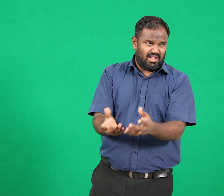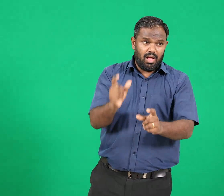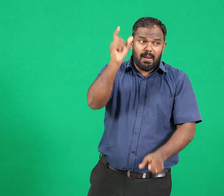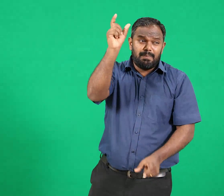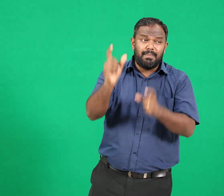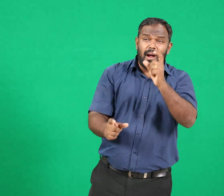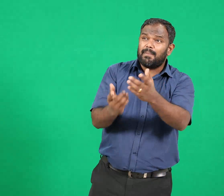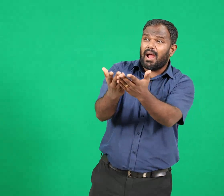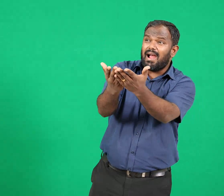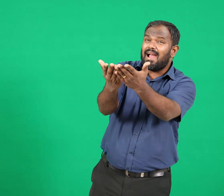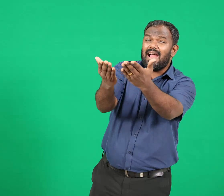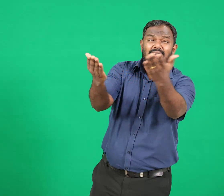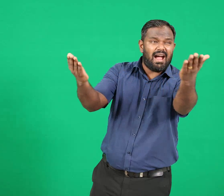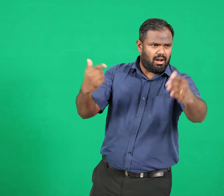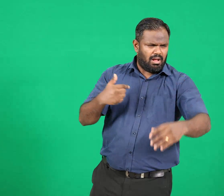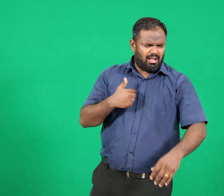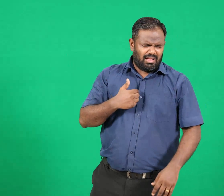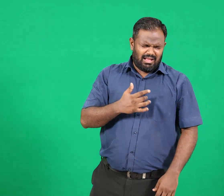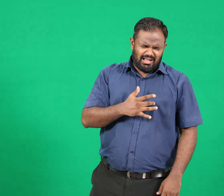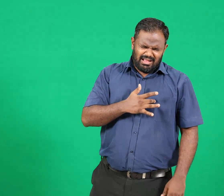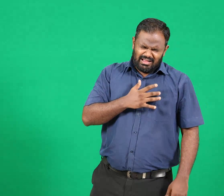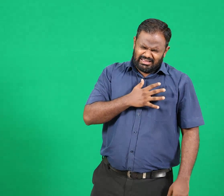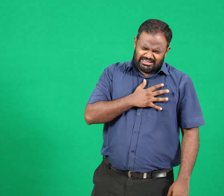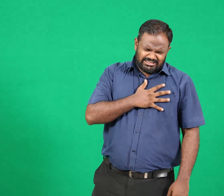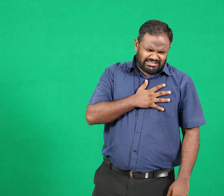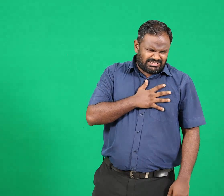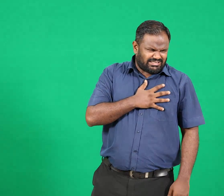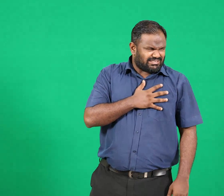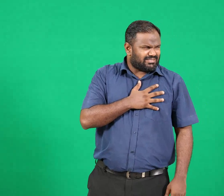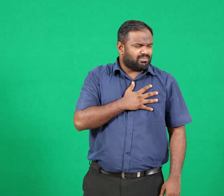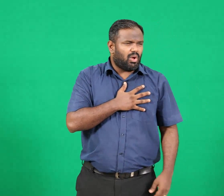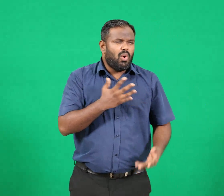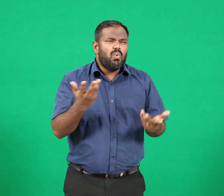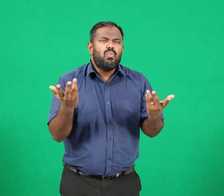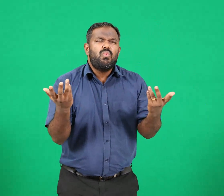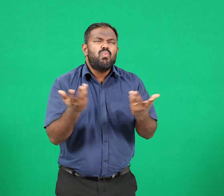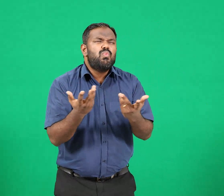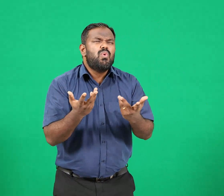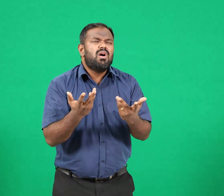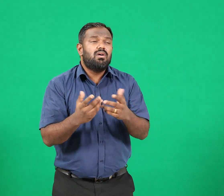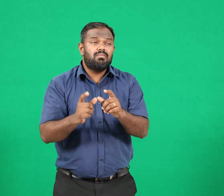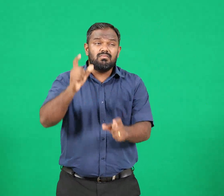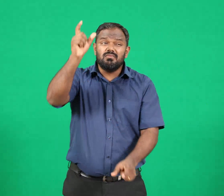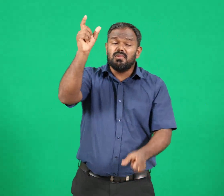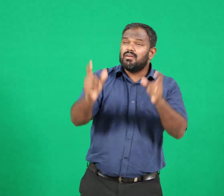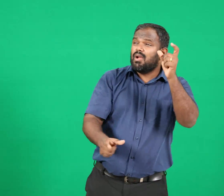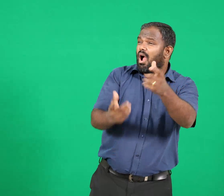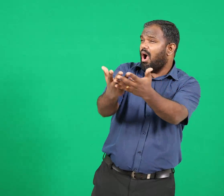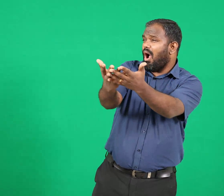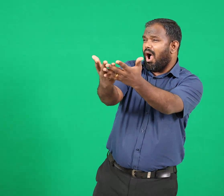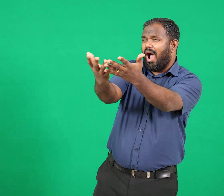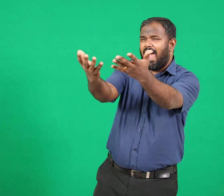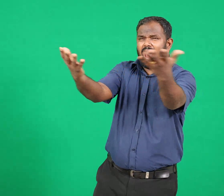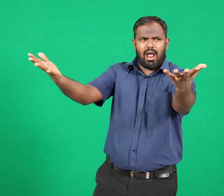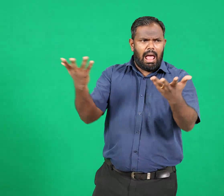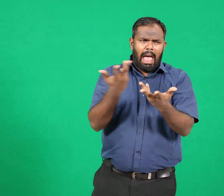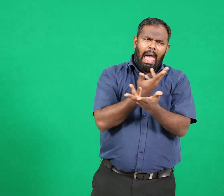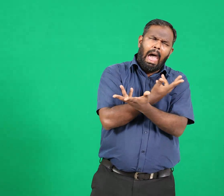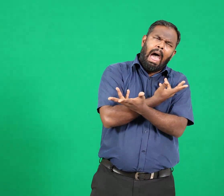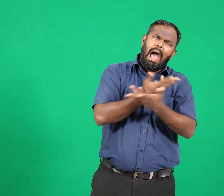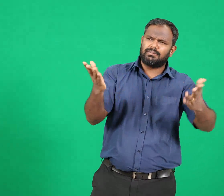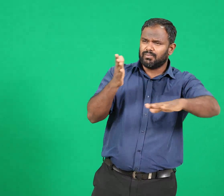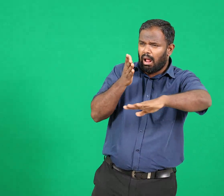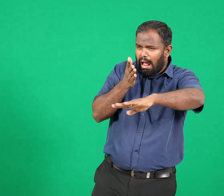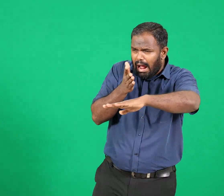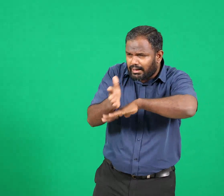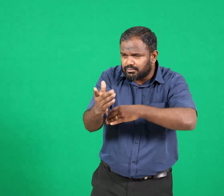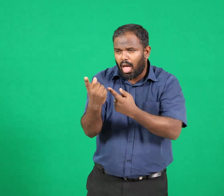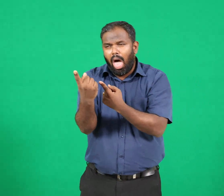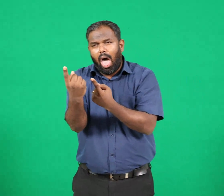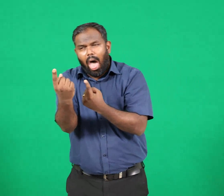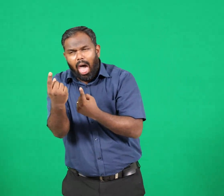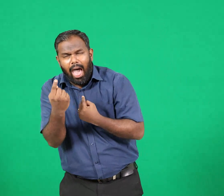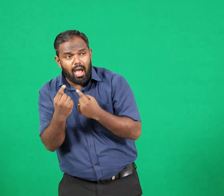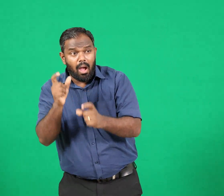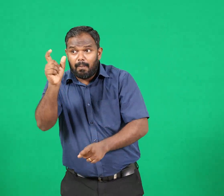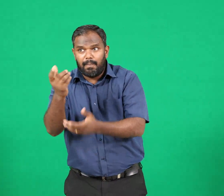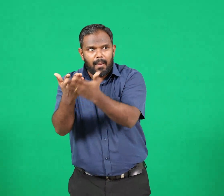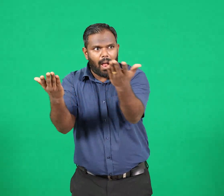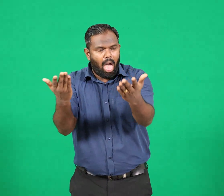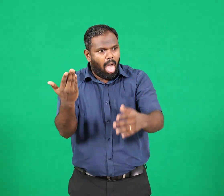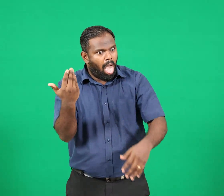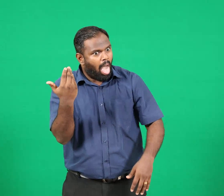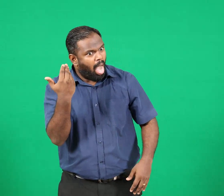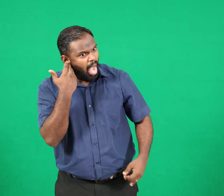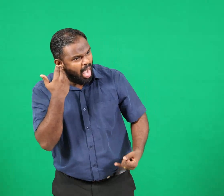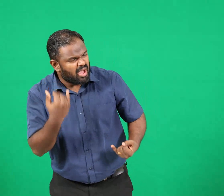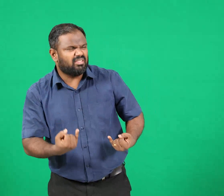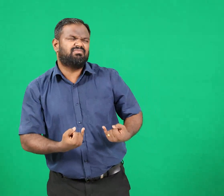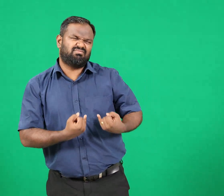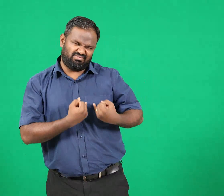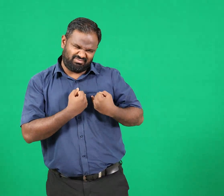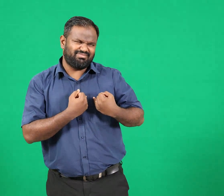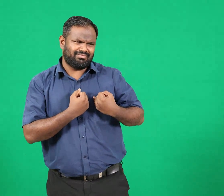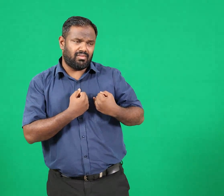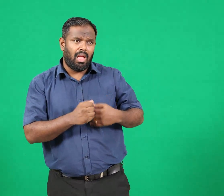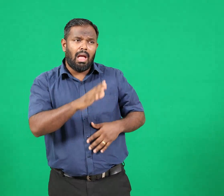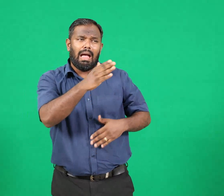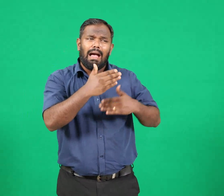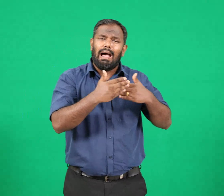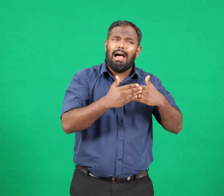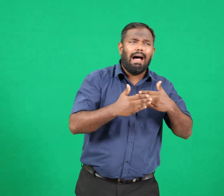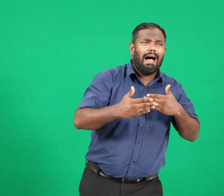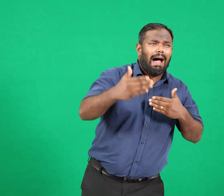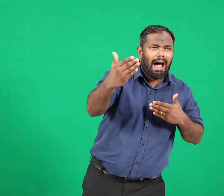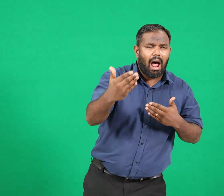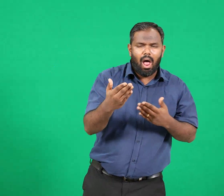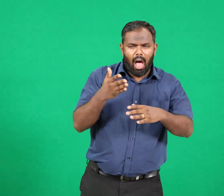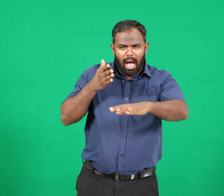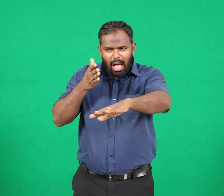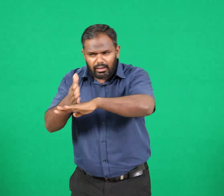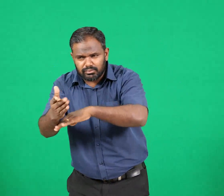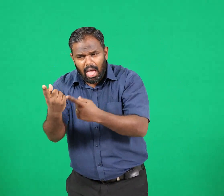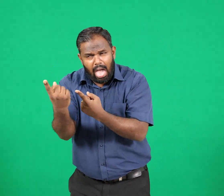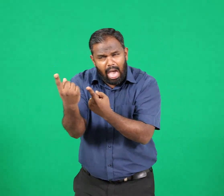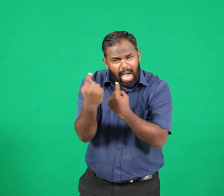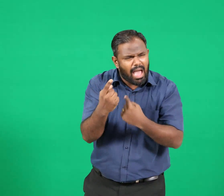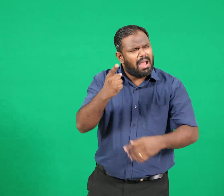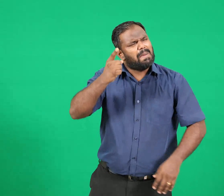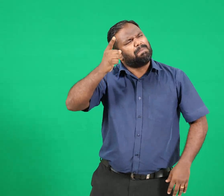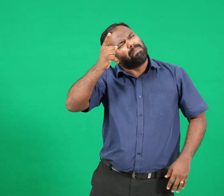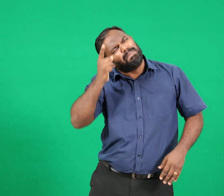Woe to the world for the causes of sin.